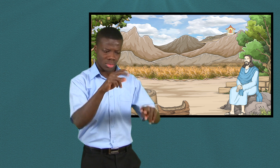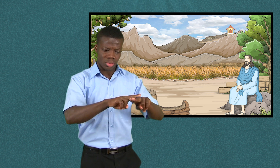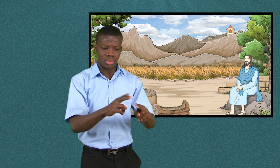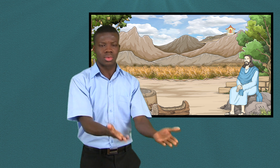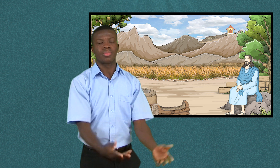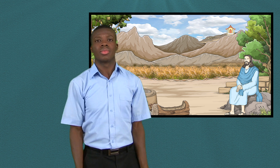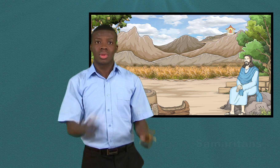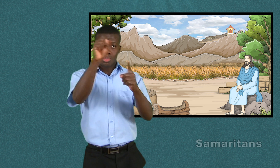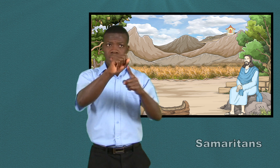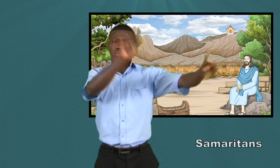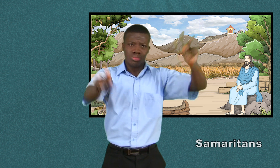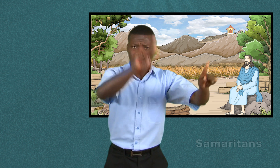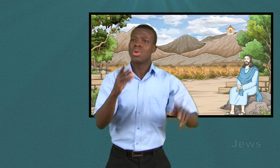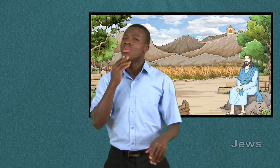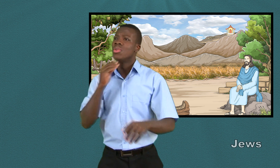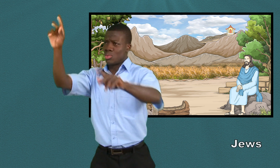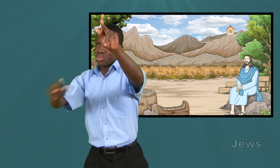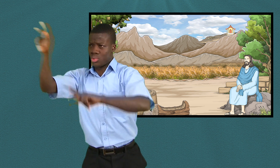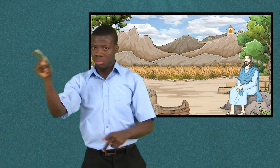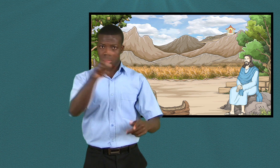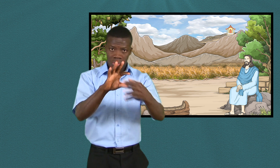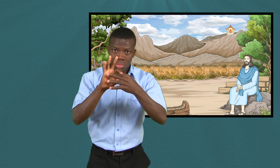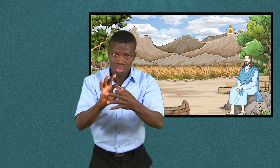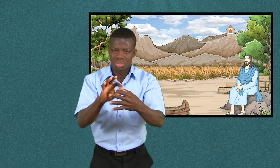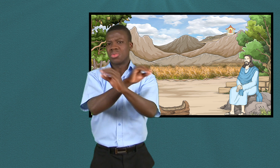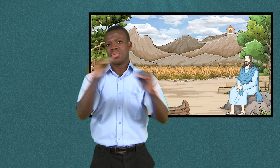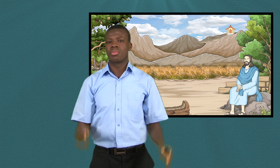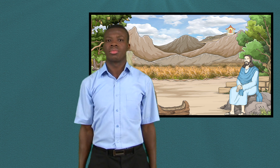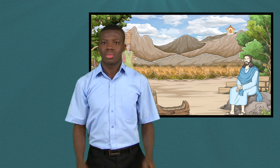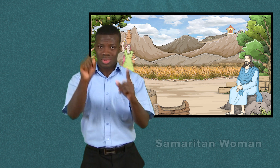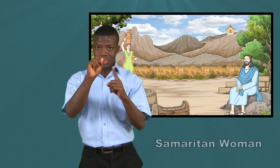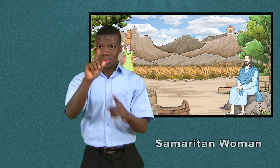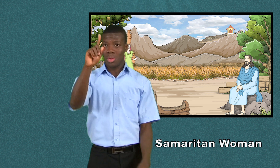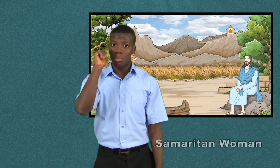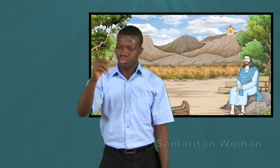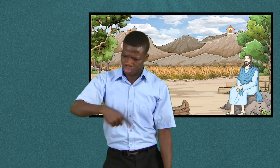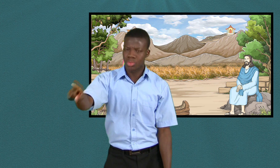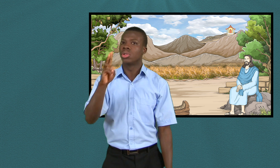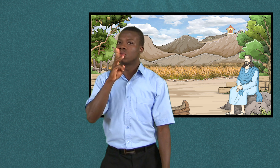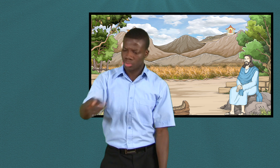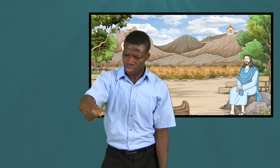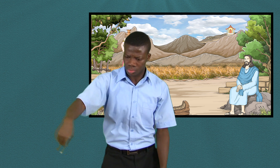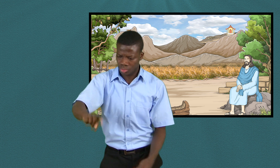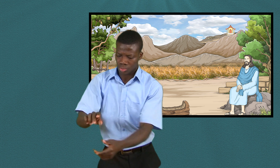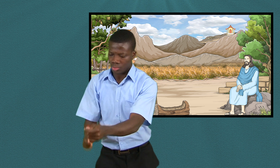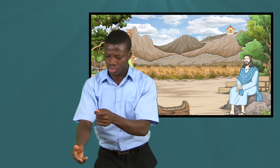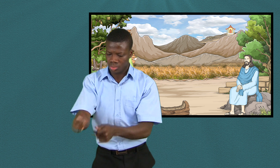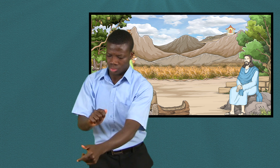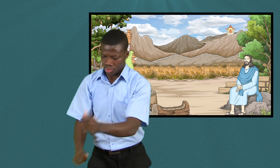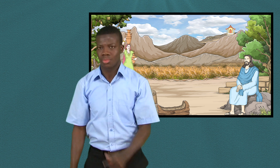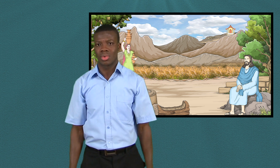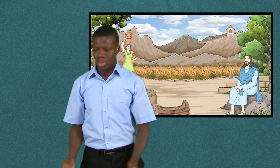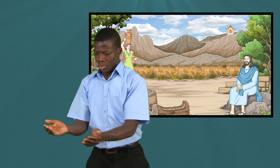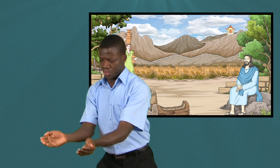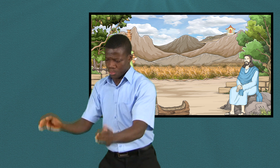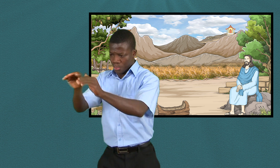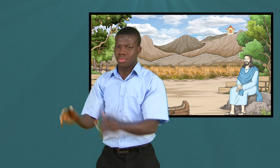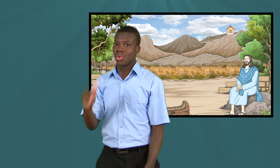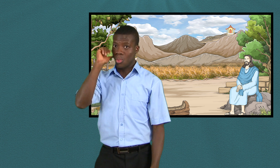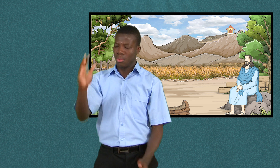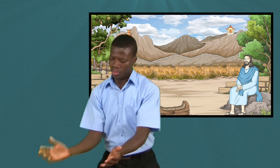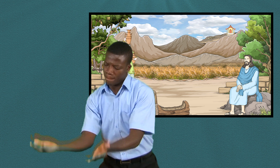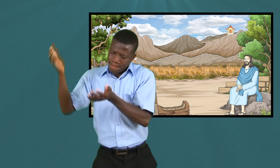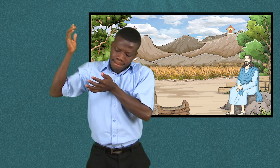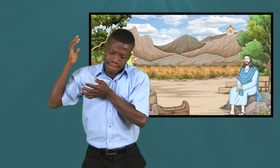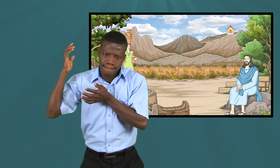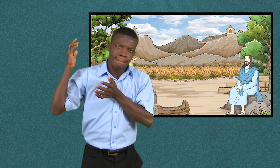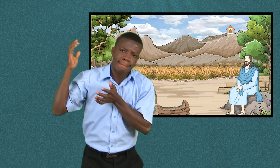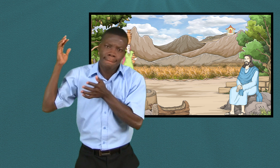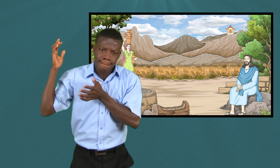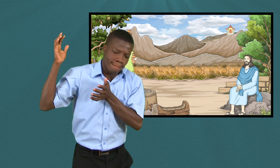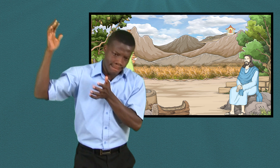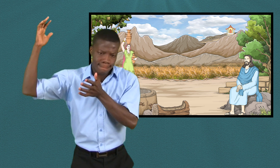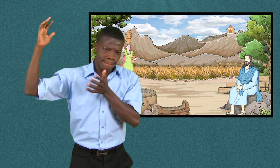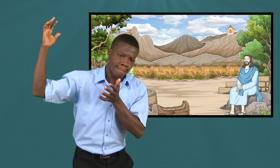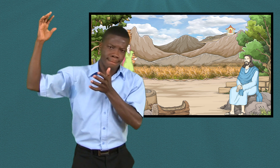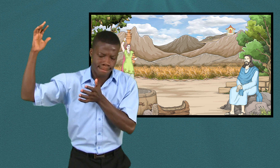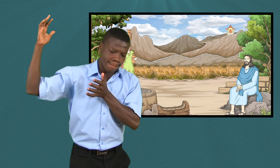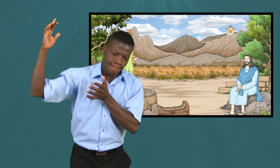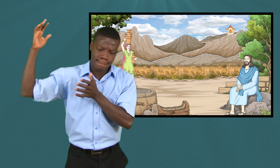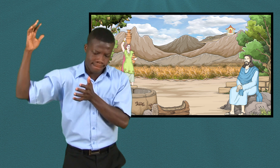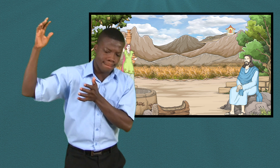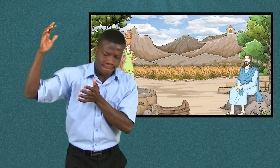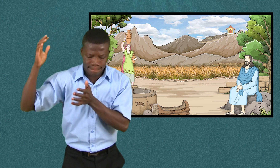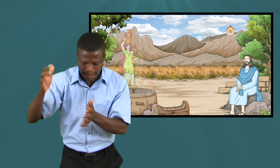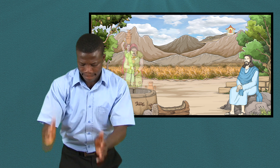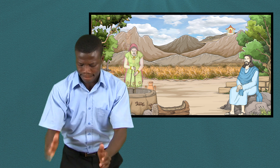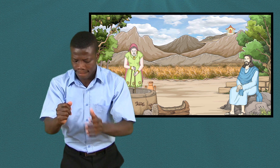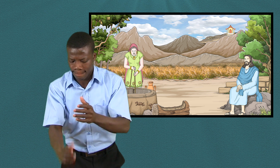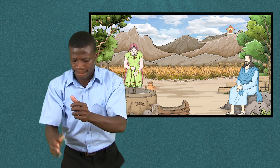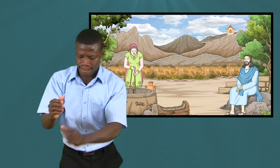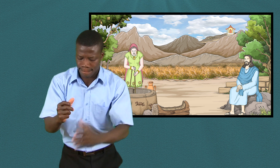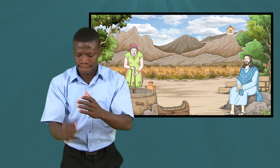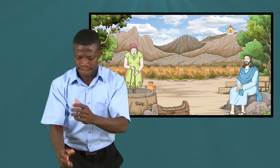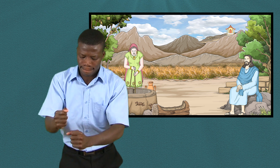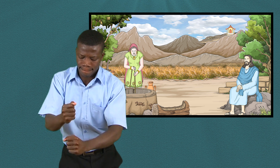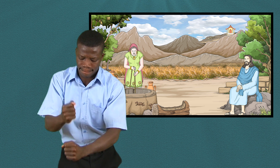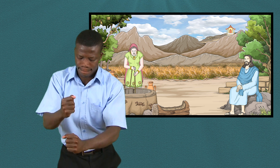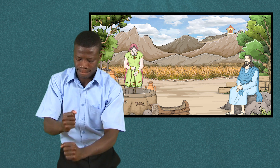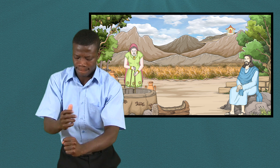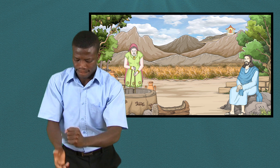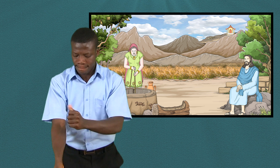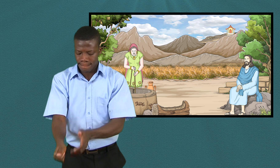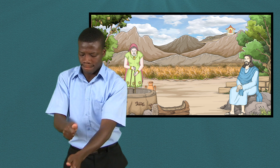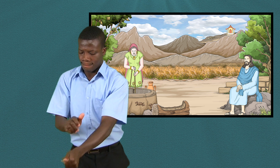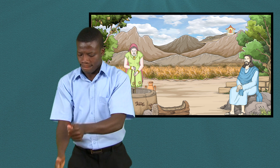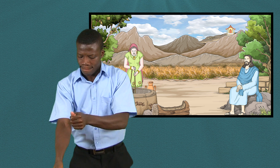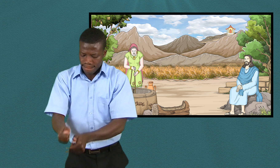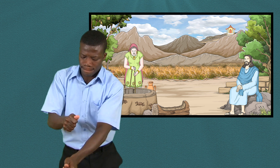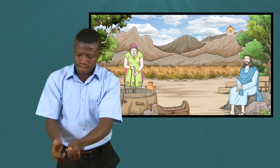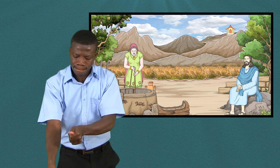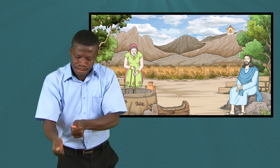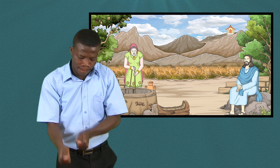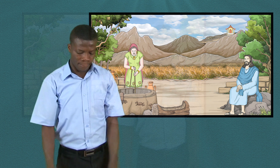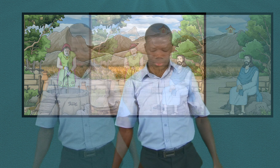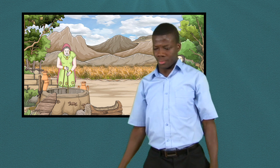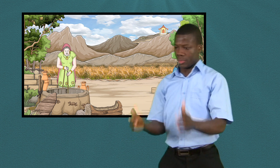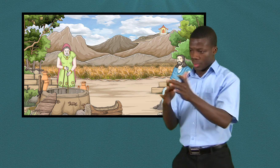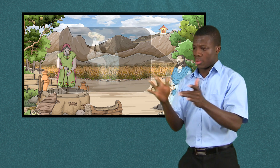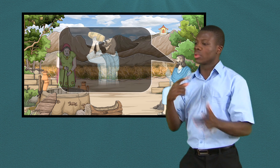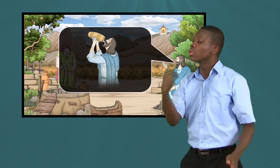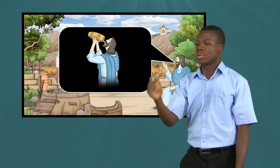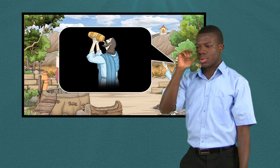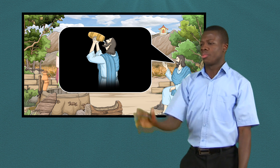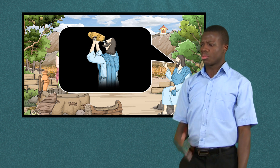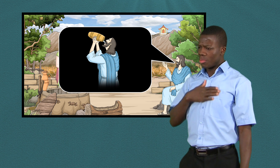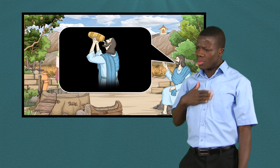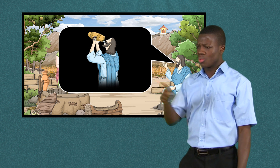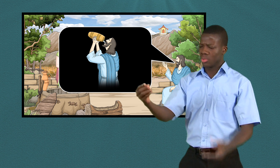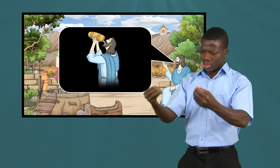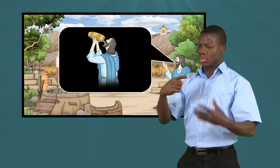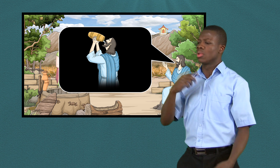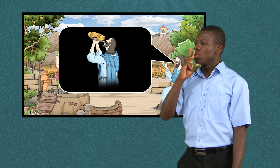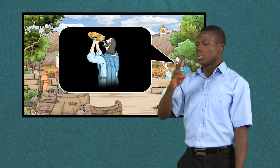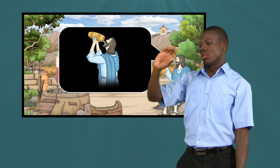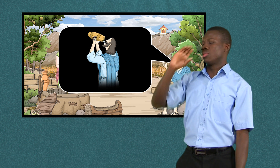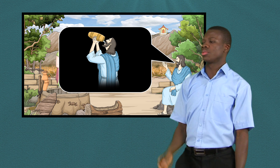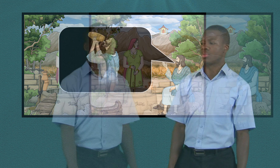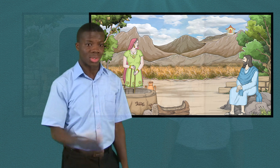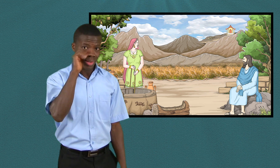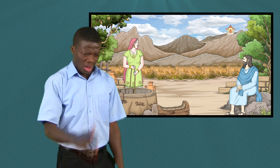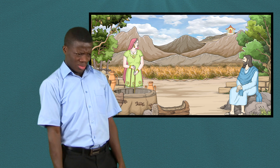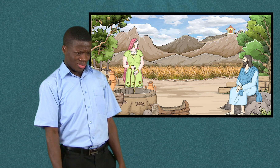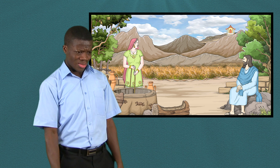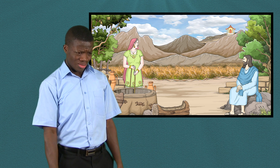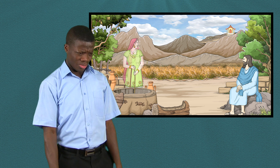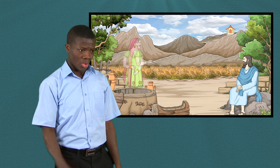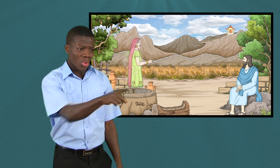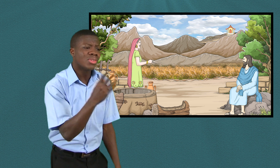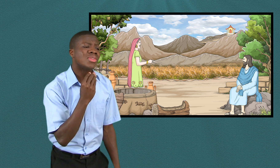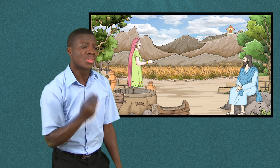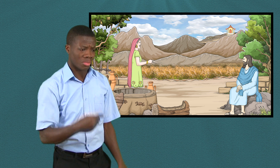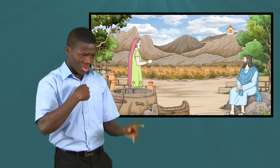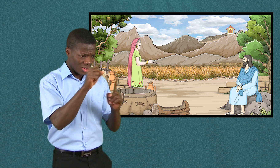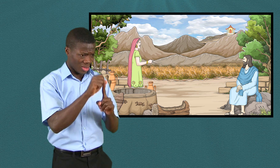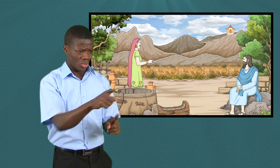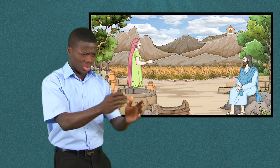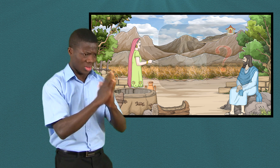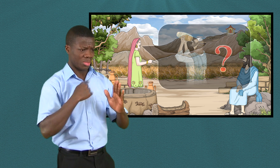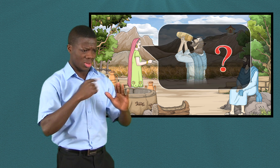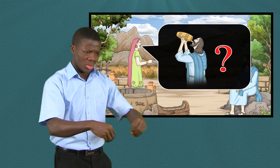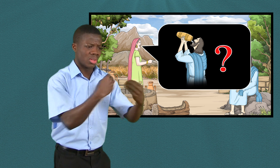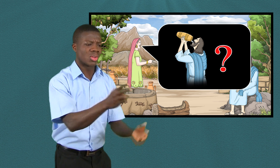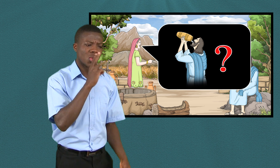It was about the sixth hour. When a Samaritan woman came to draw water, Jesus said to her, “Give Me a drink.” (His disciples had gone into the town to buy food.) “You are a Jew,” said the woman.